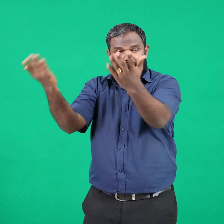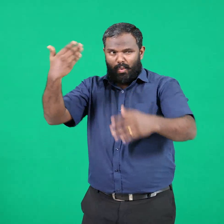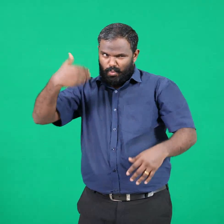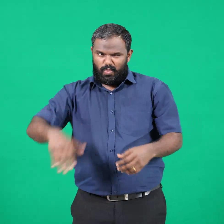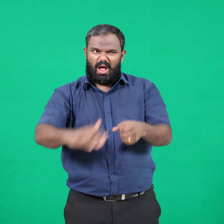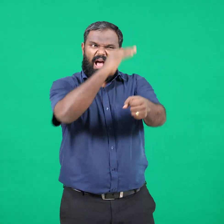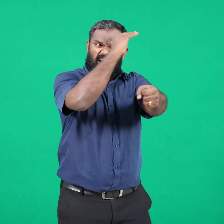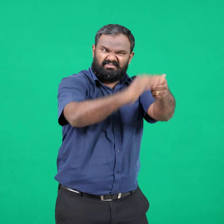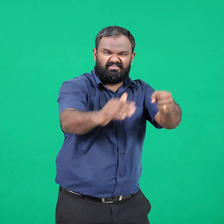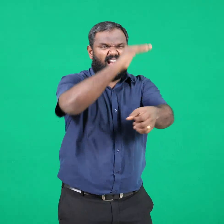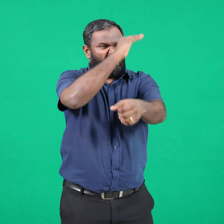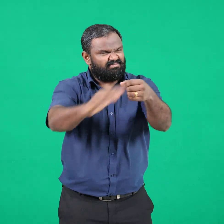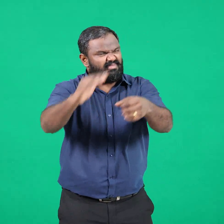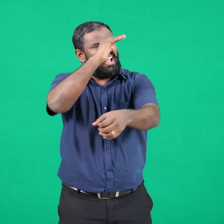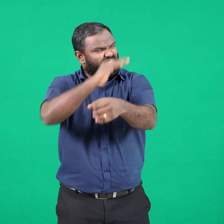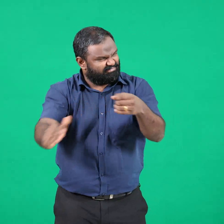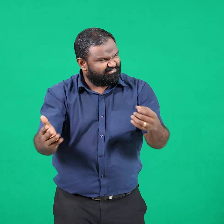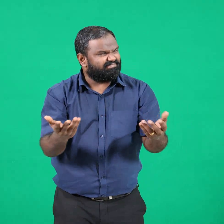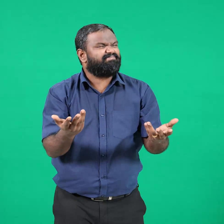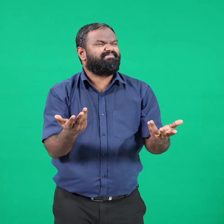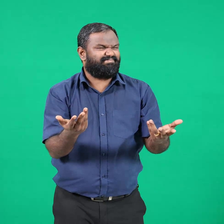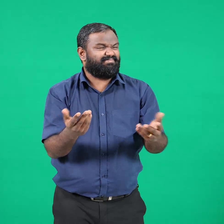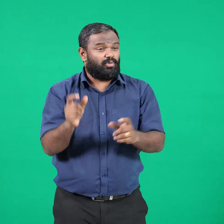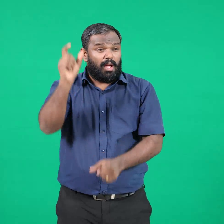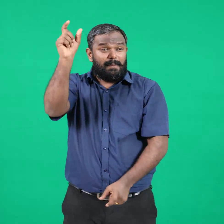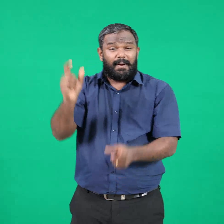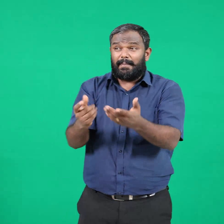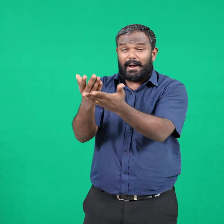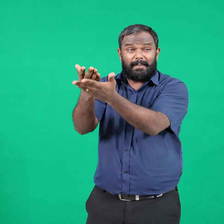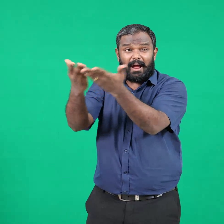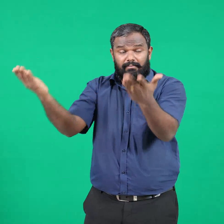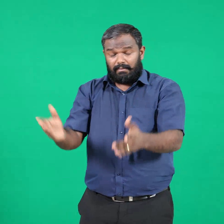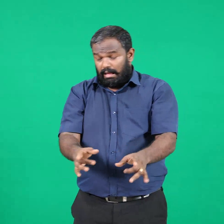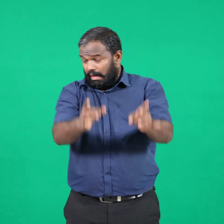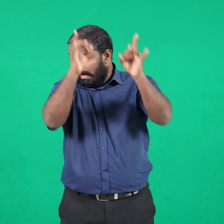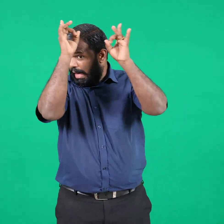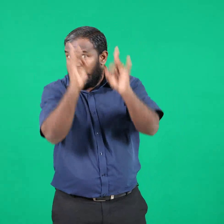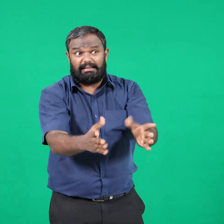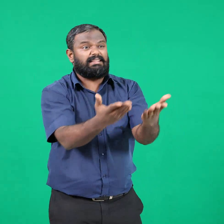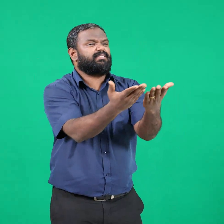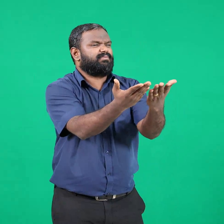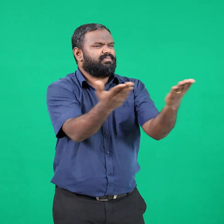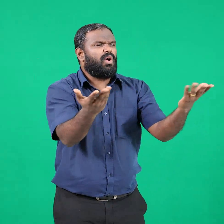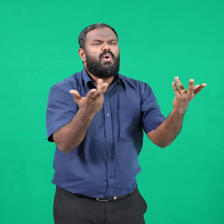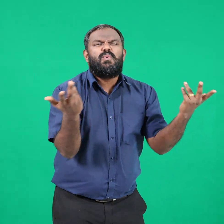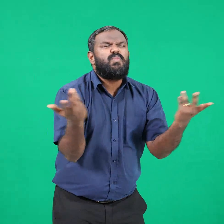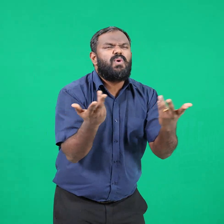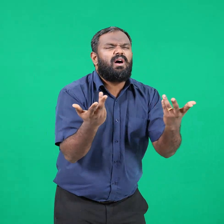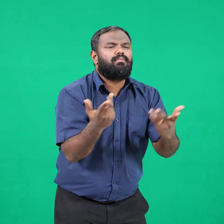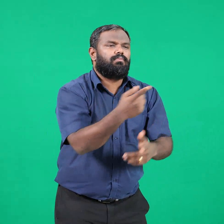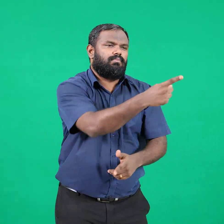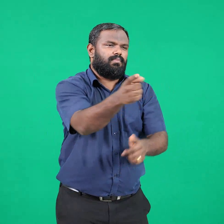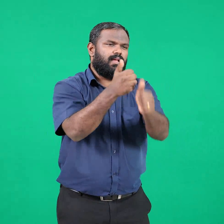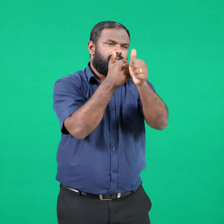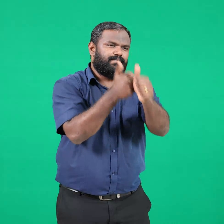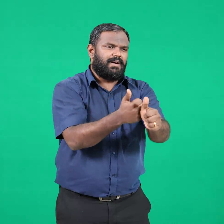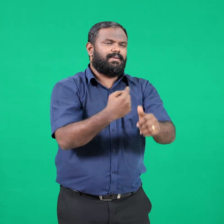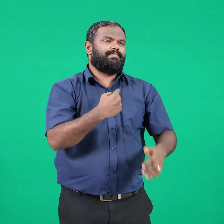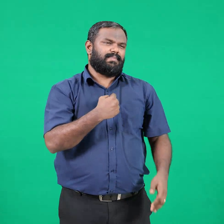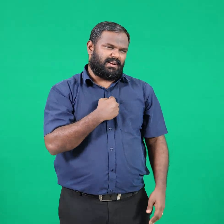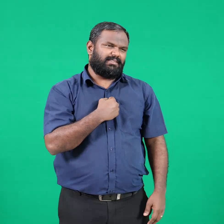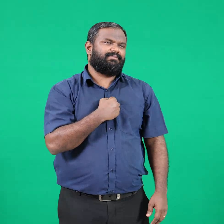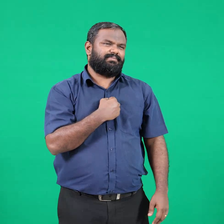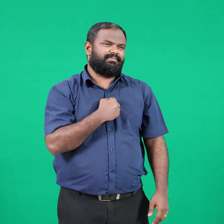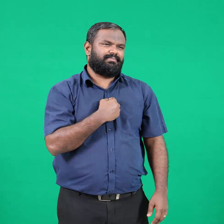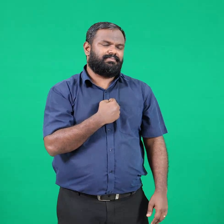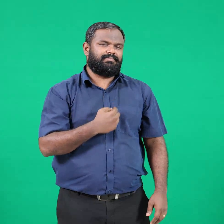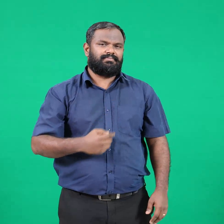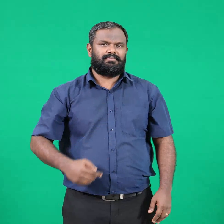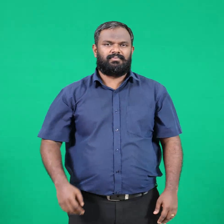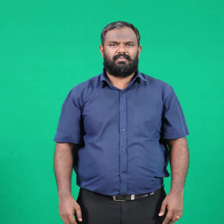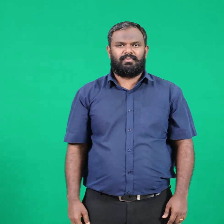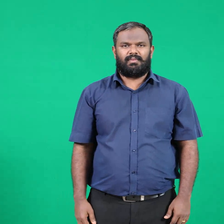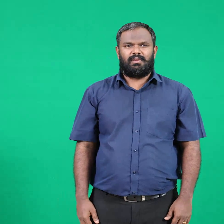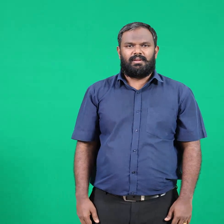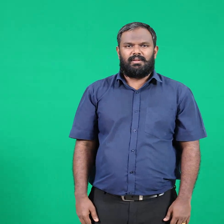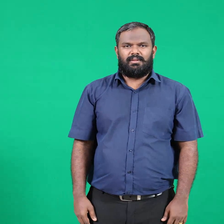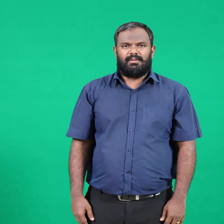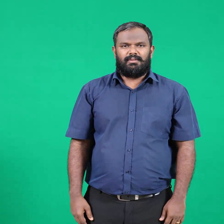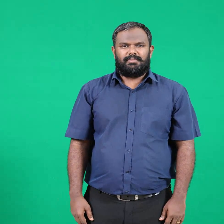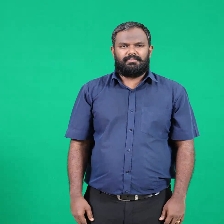And you will be hated by everyone because of My name.